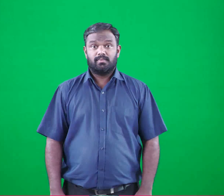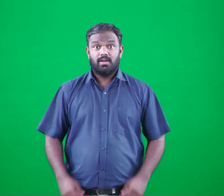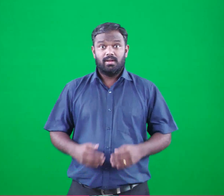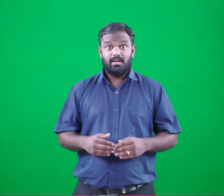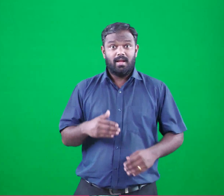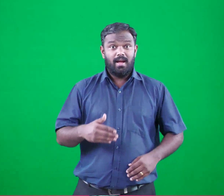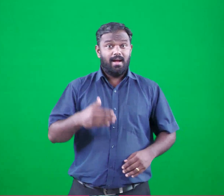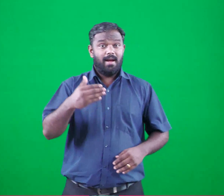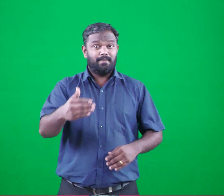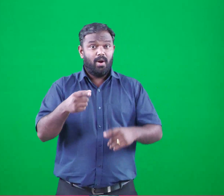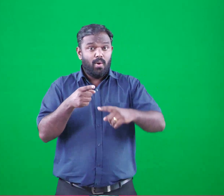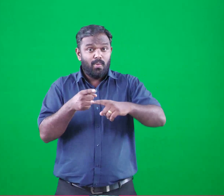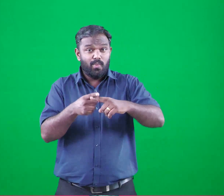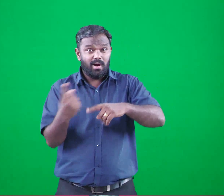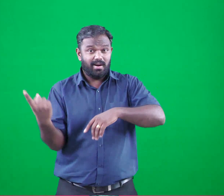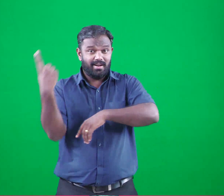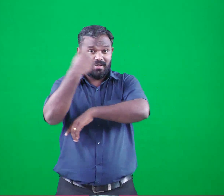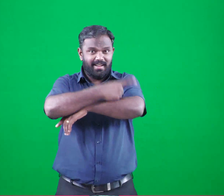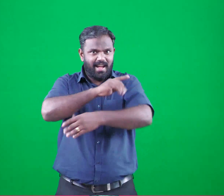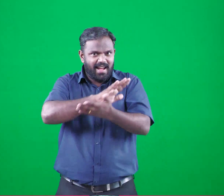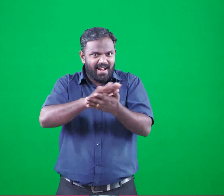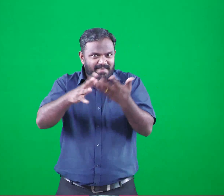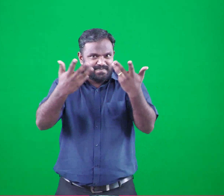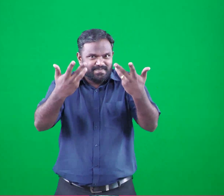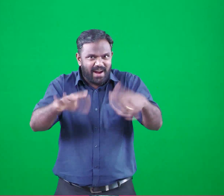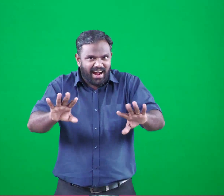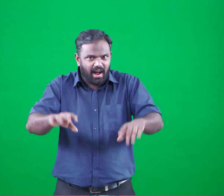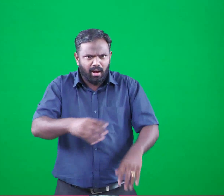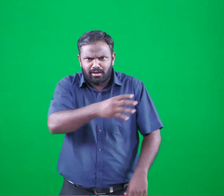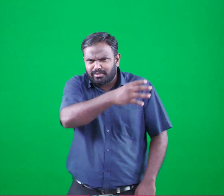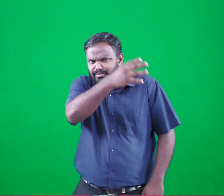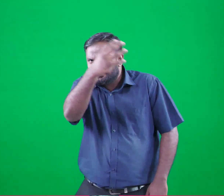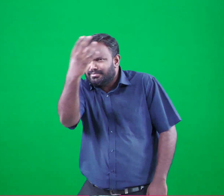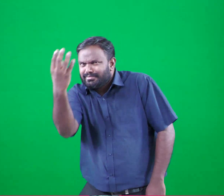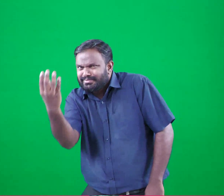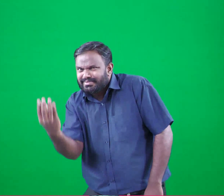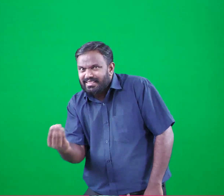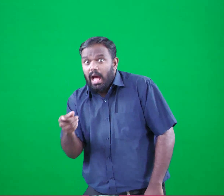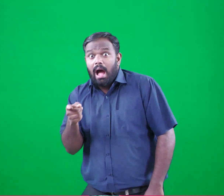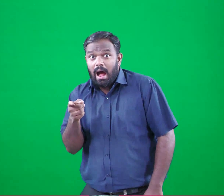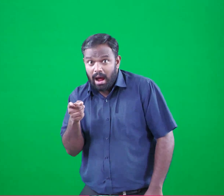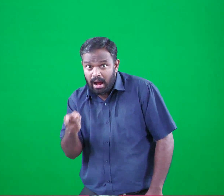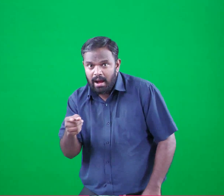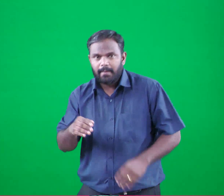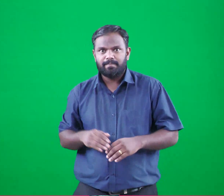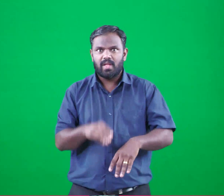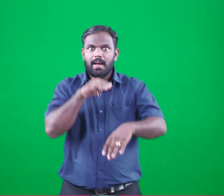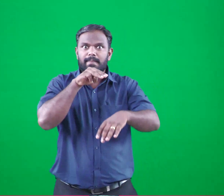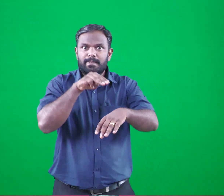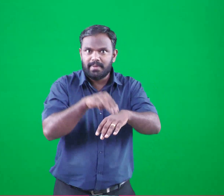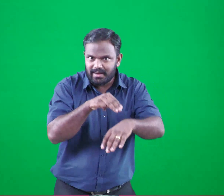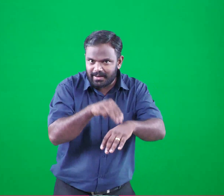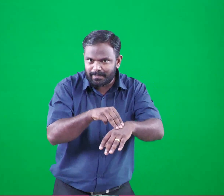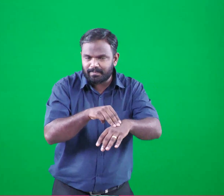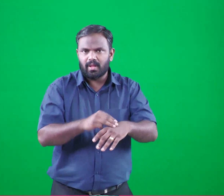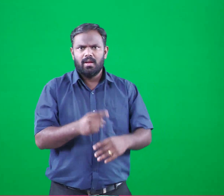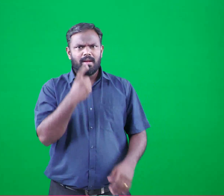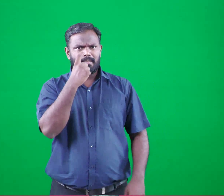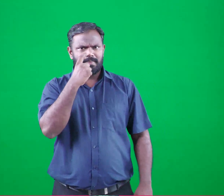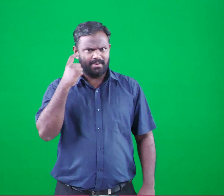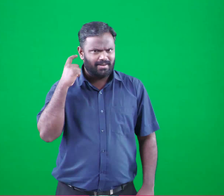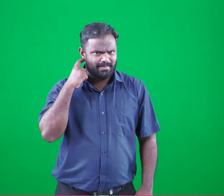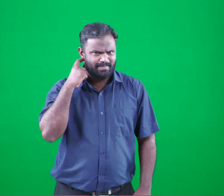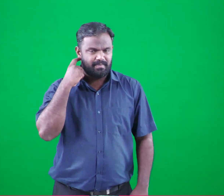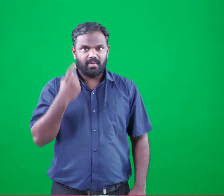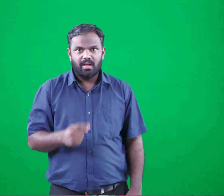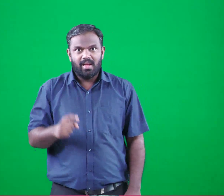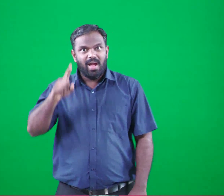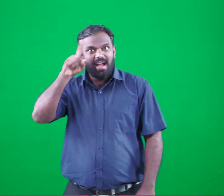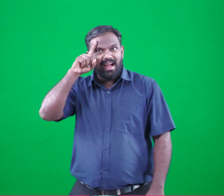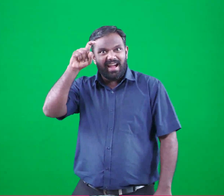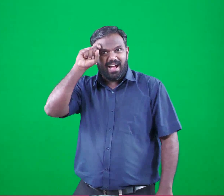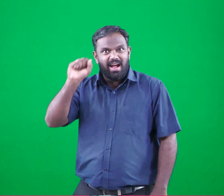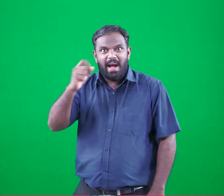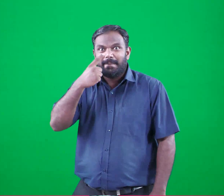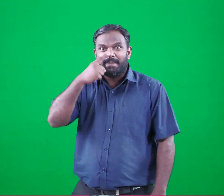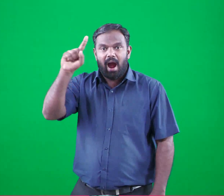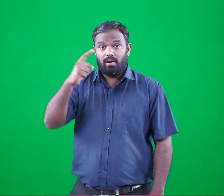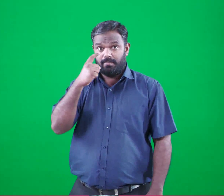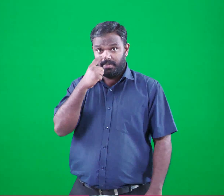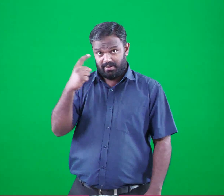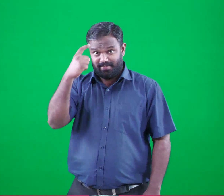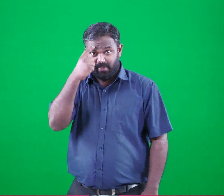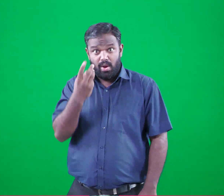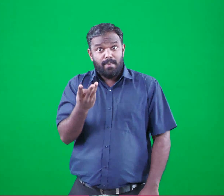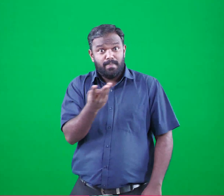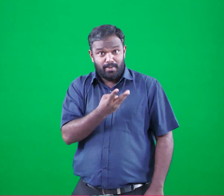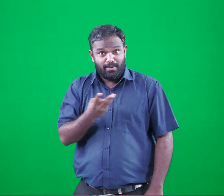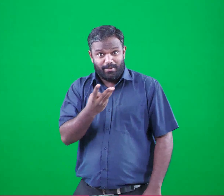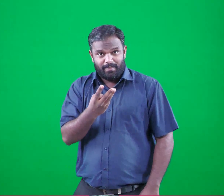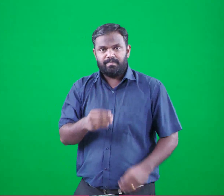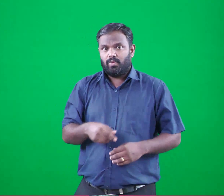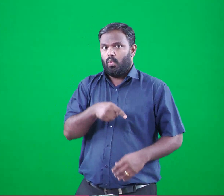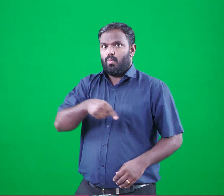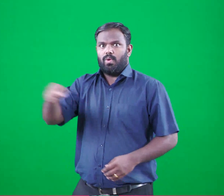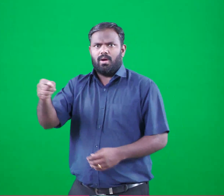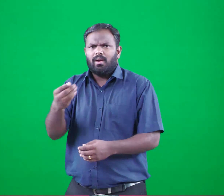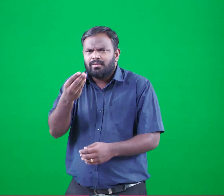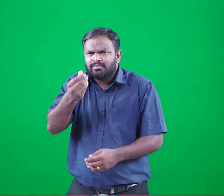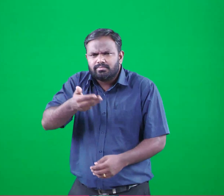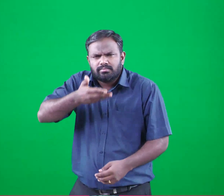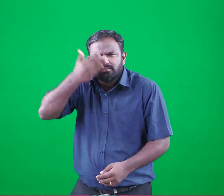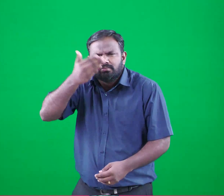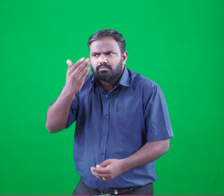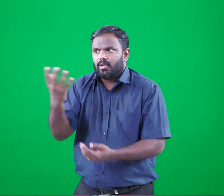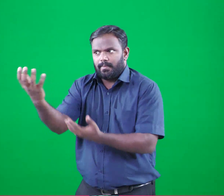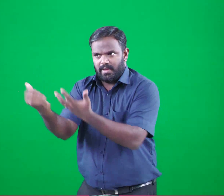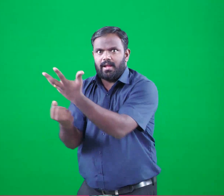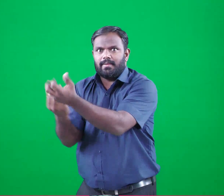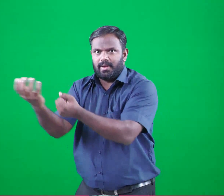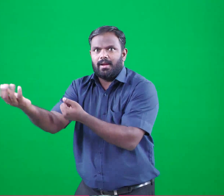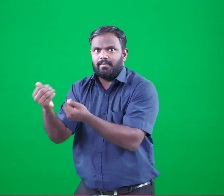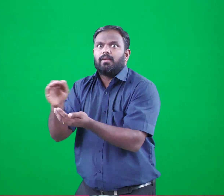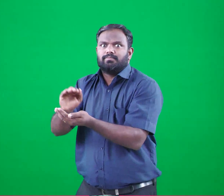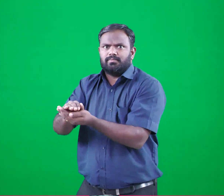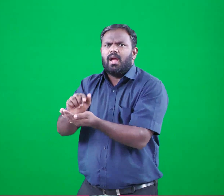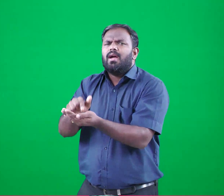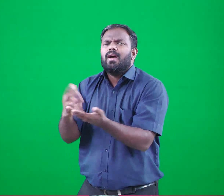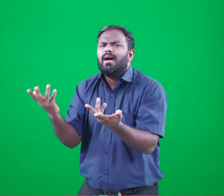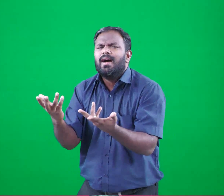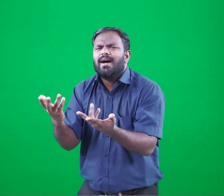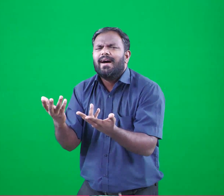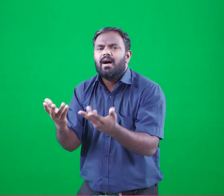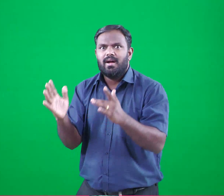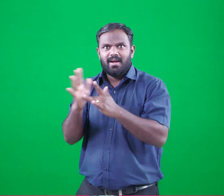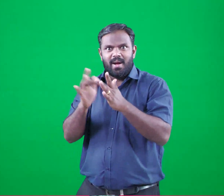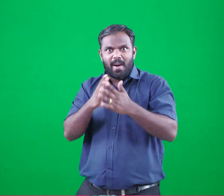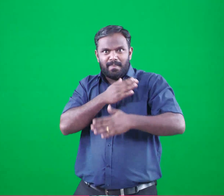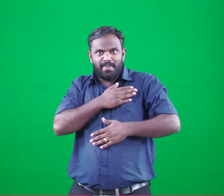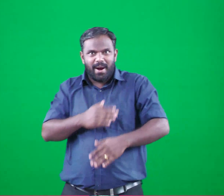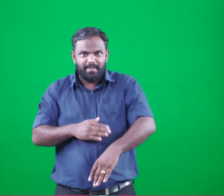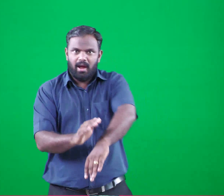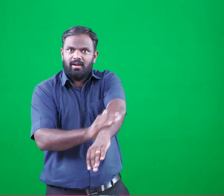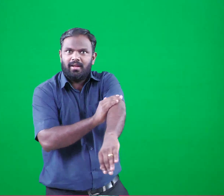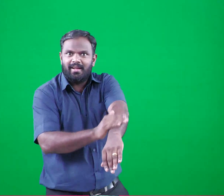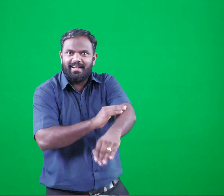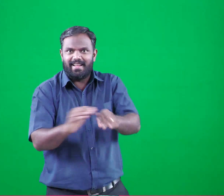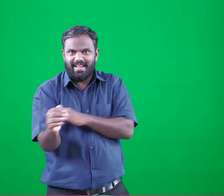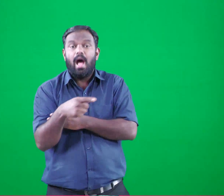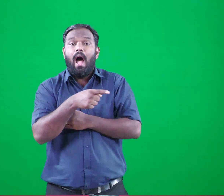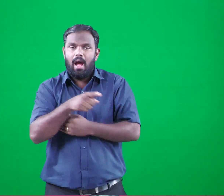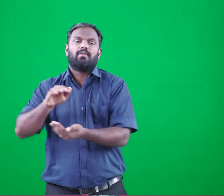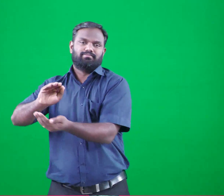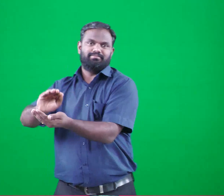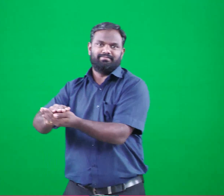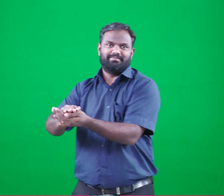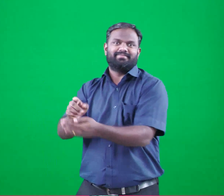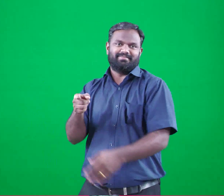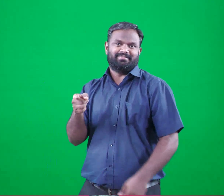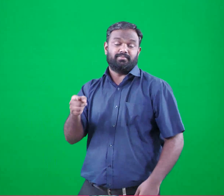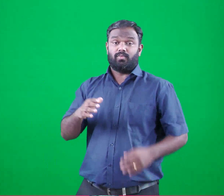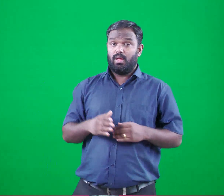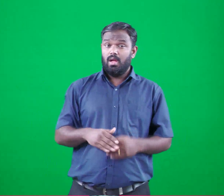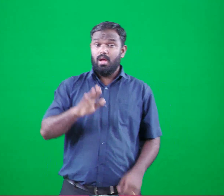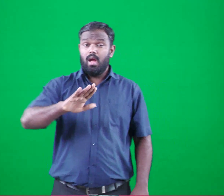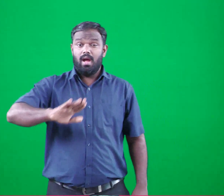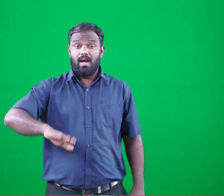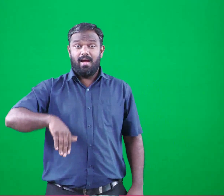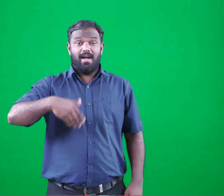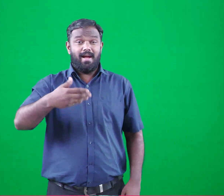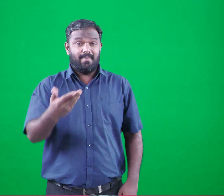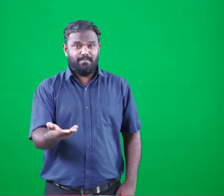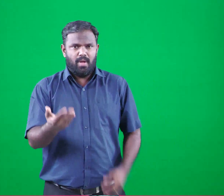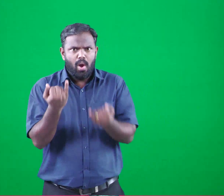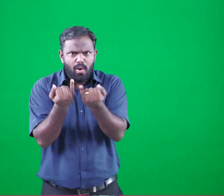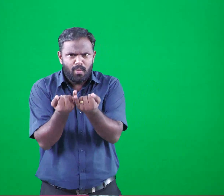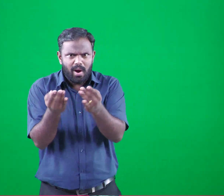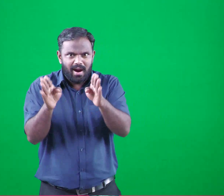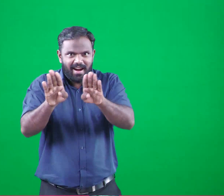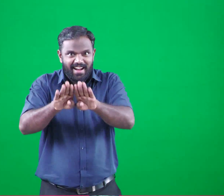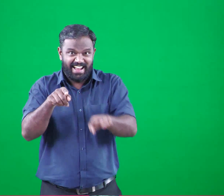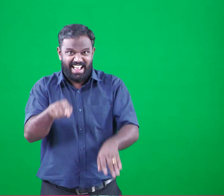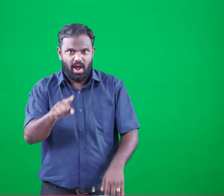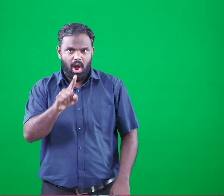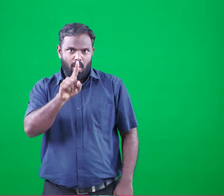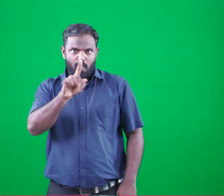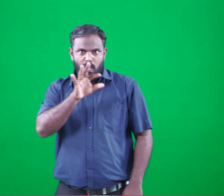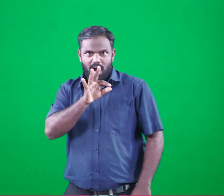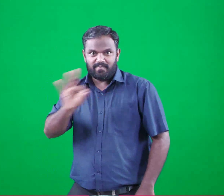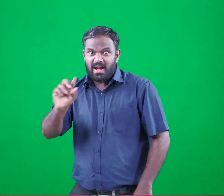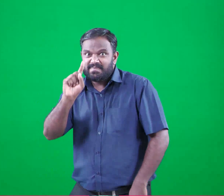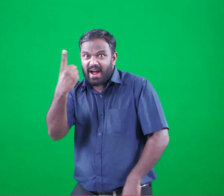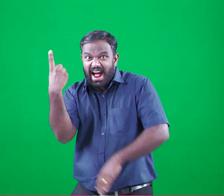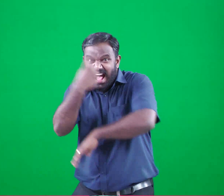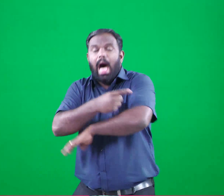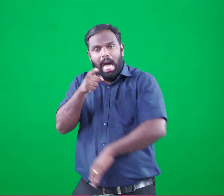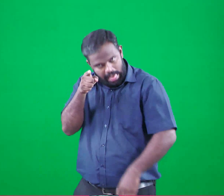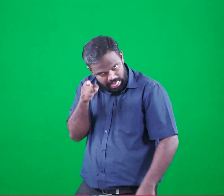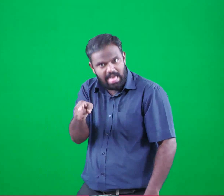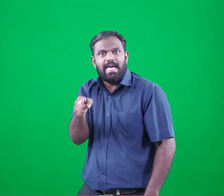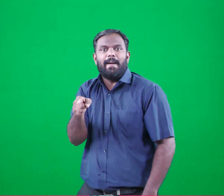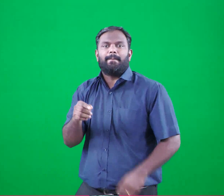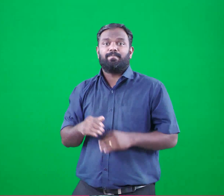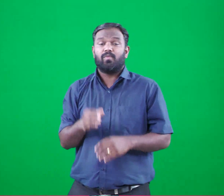When the Sabbath was over, Mary Magdalene, Mary the mother of James, and Salome bought spices so they could go and anoint the body of Jesus.